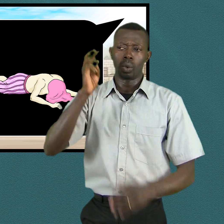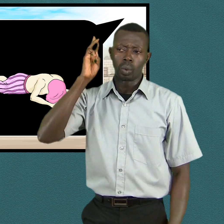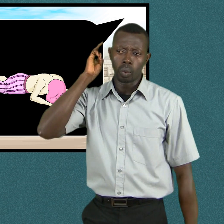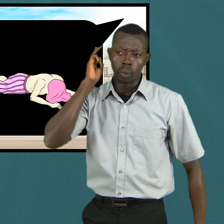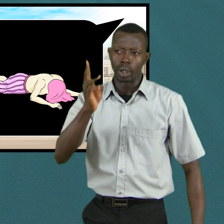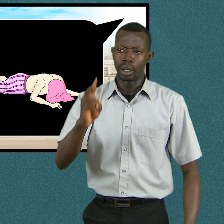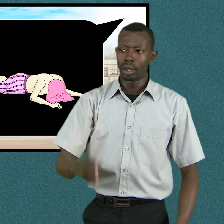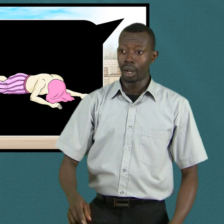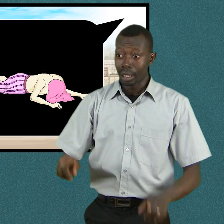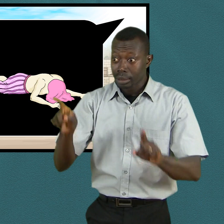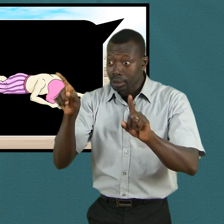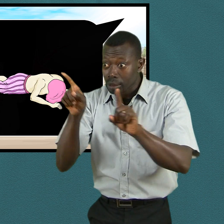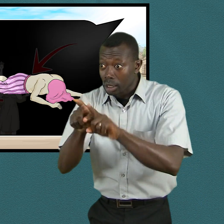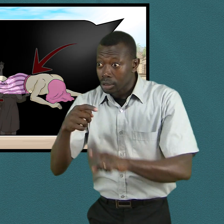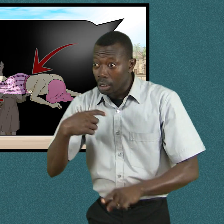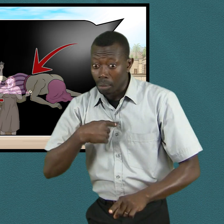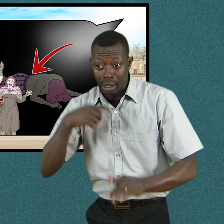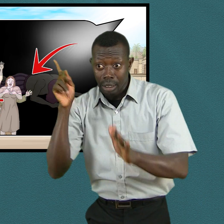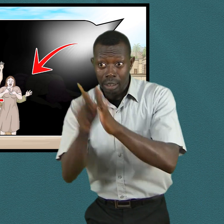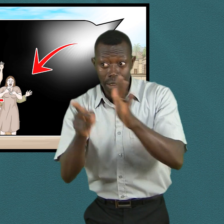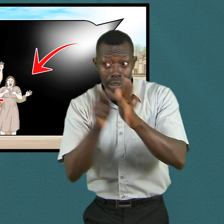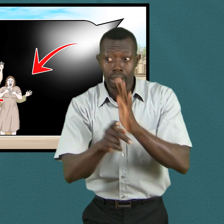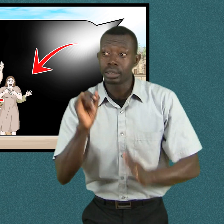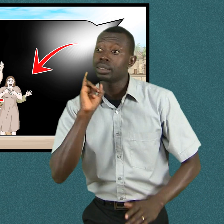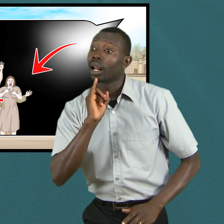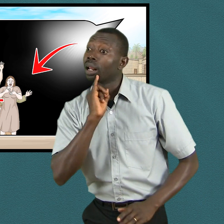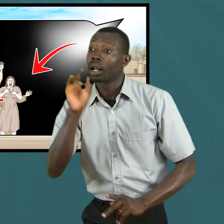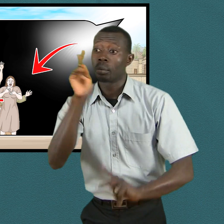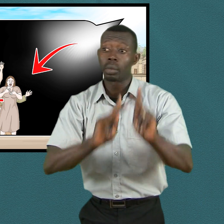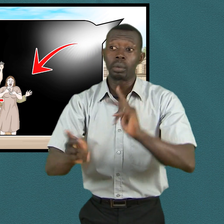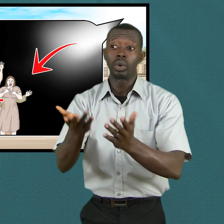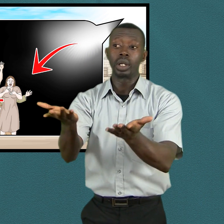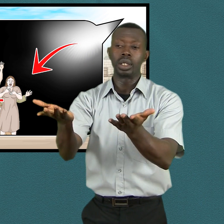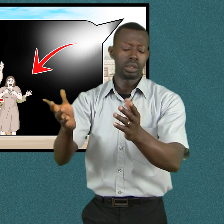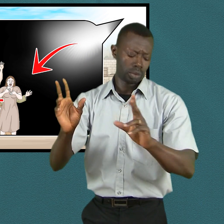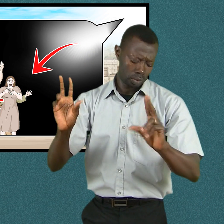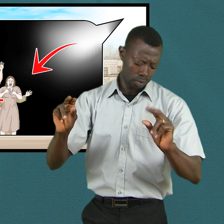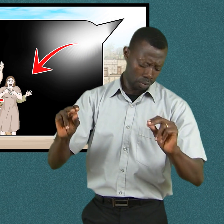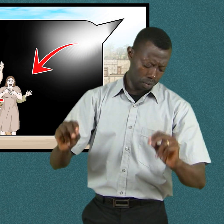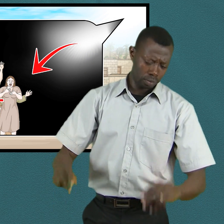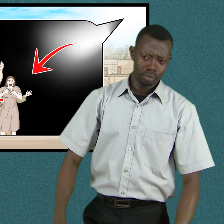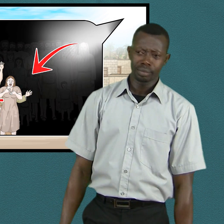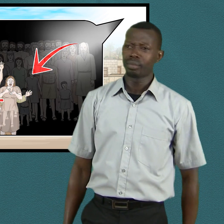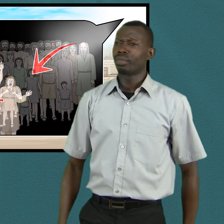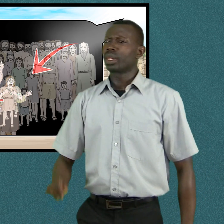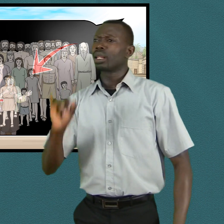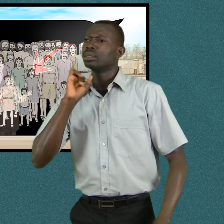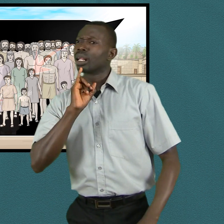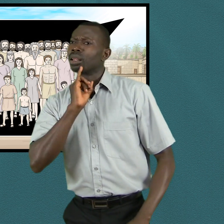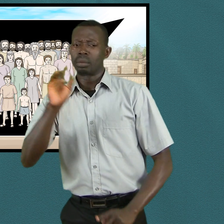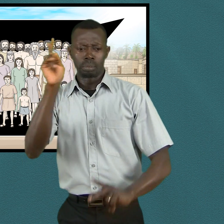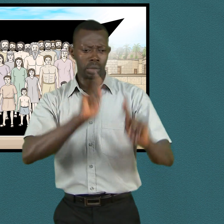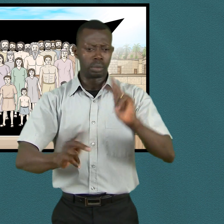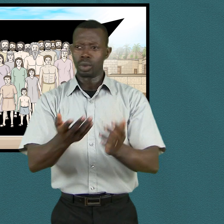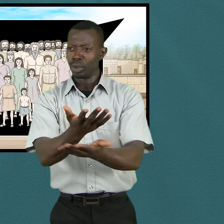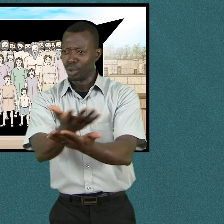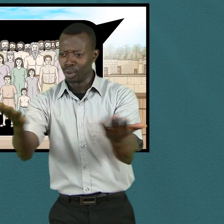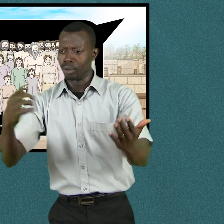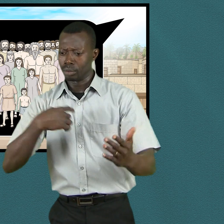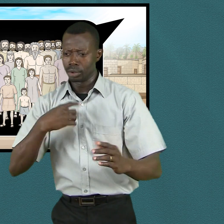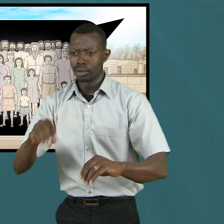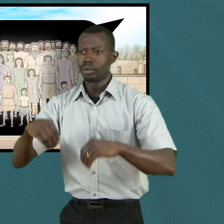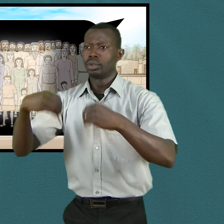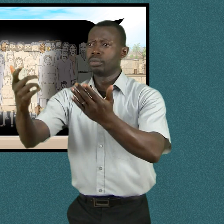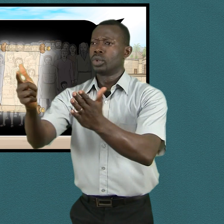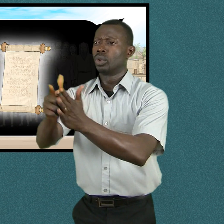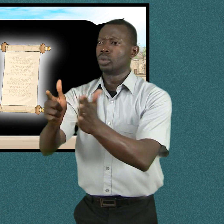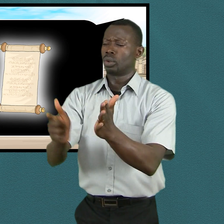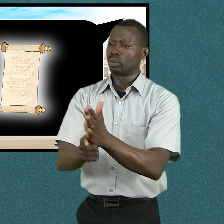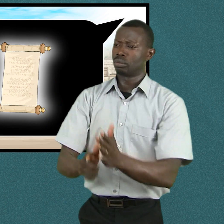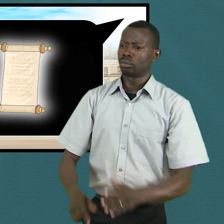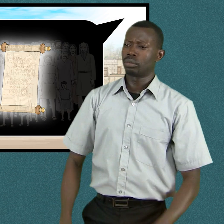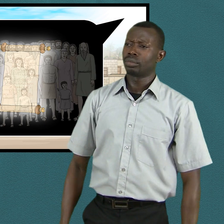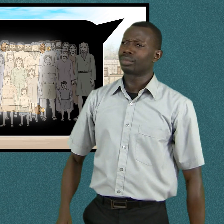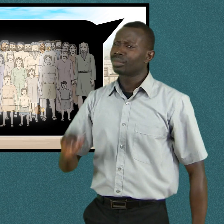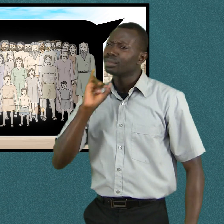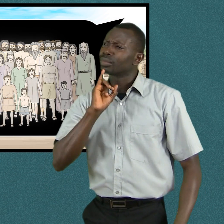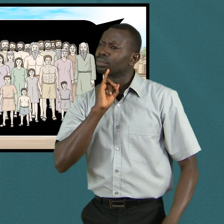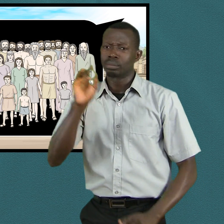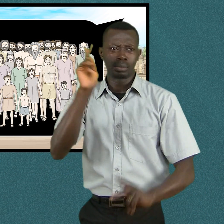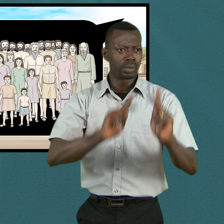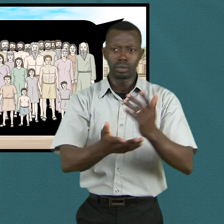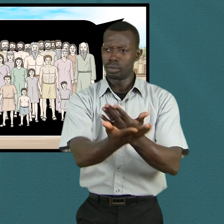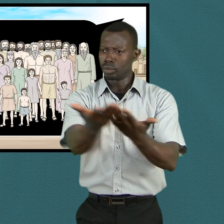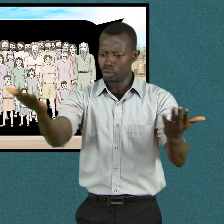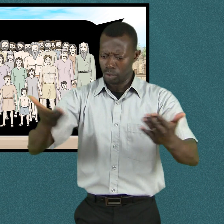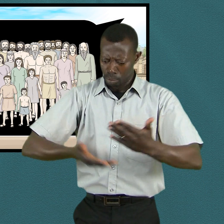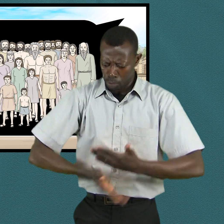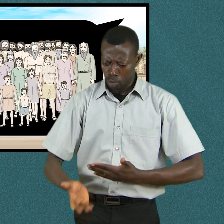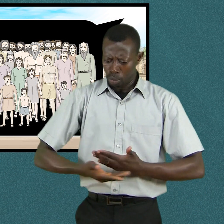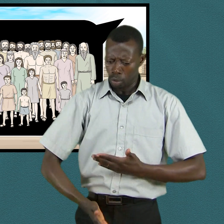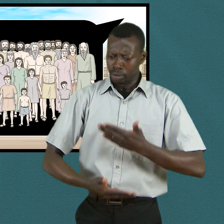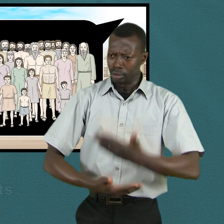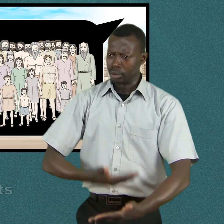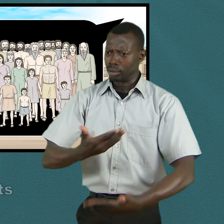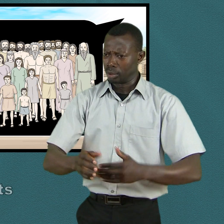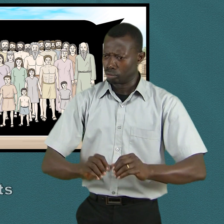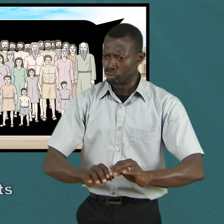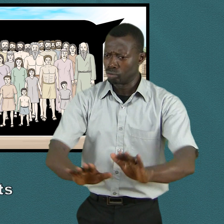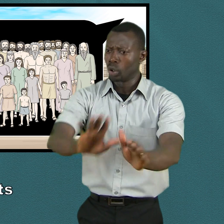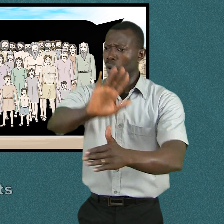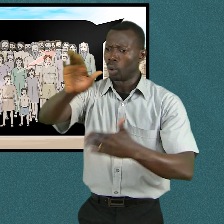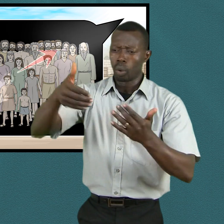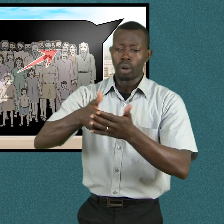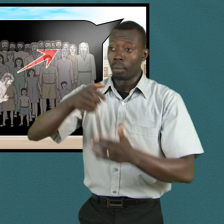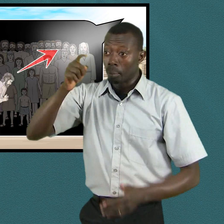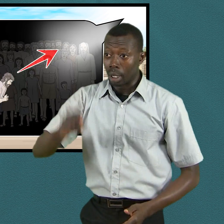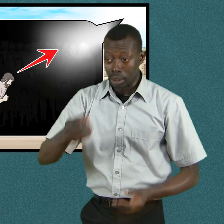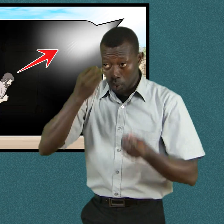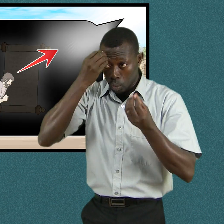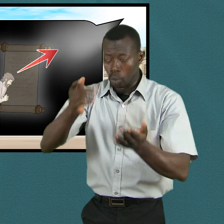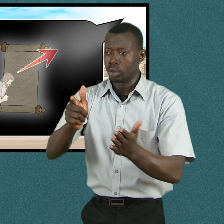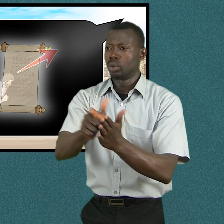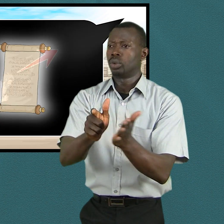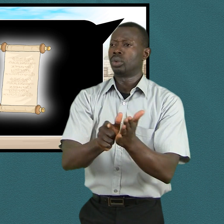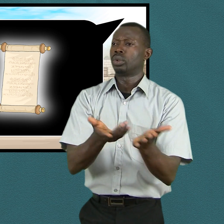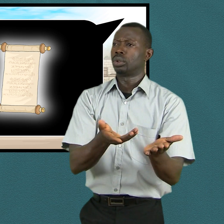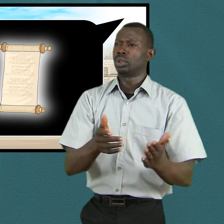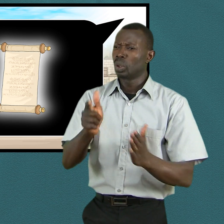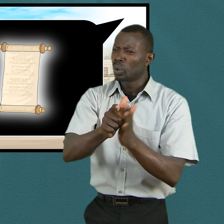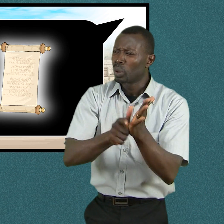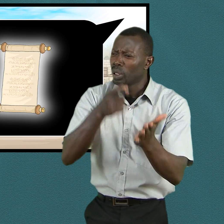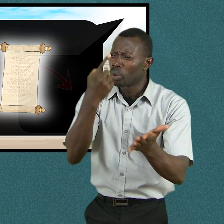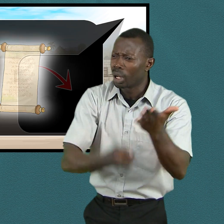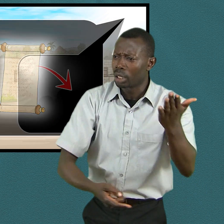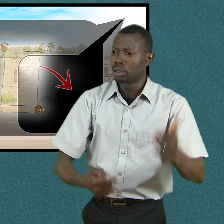No plague will fall on you to destroy you when I strike the land of Egypt.